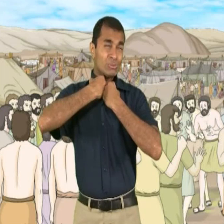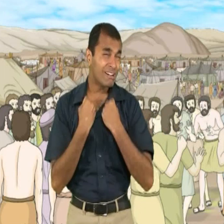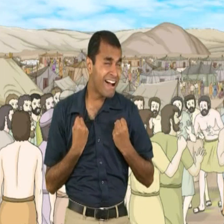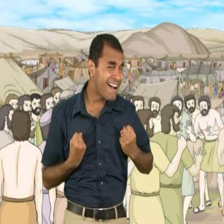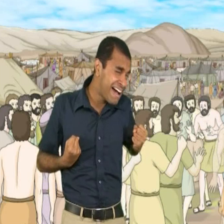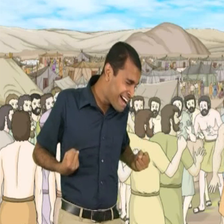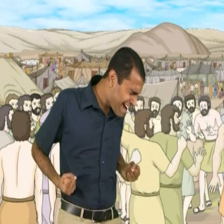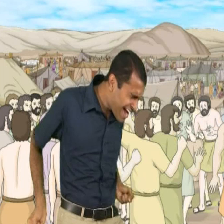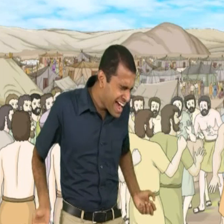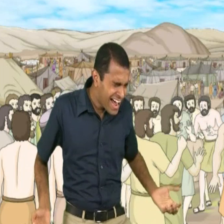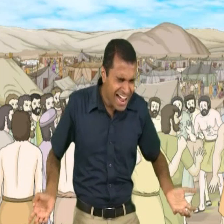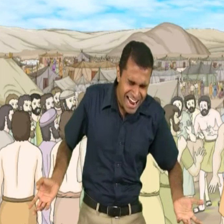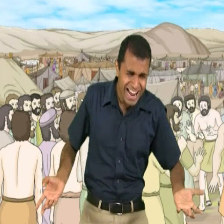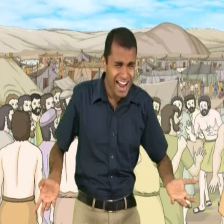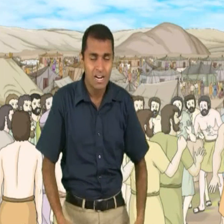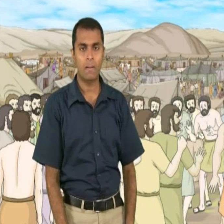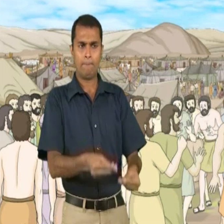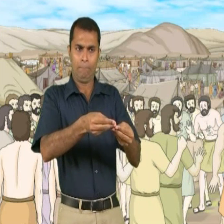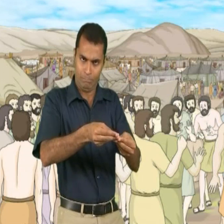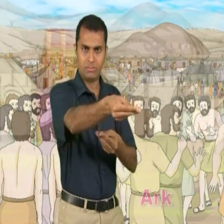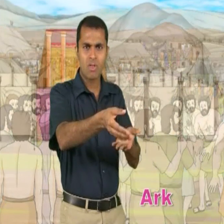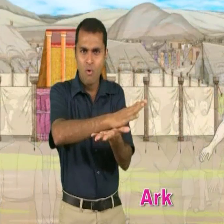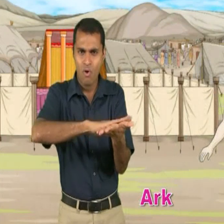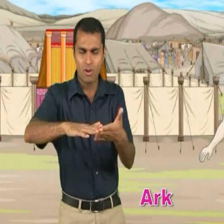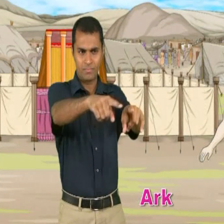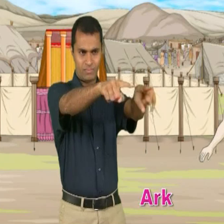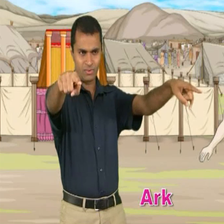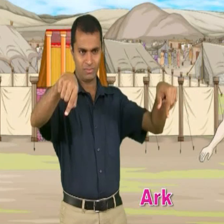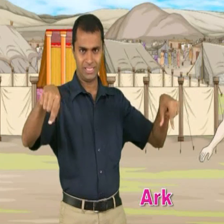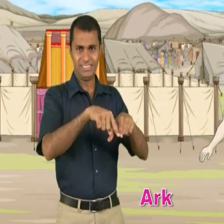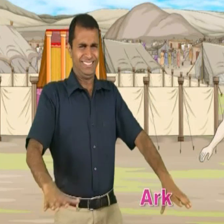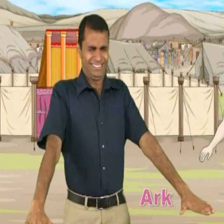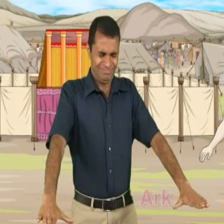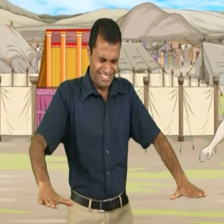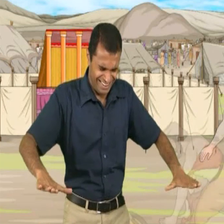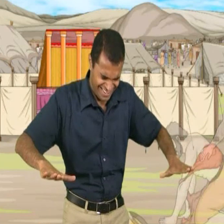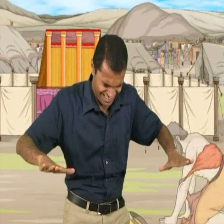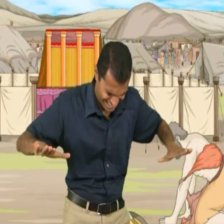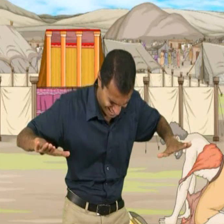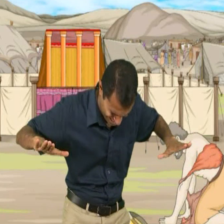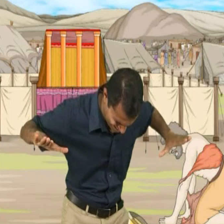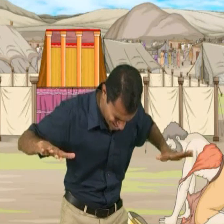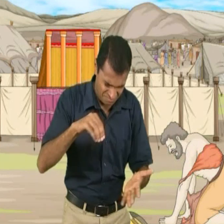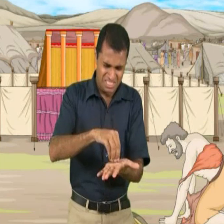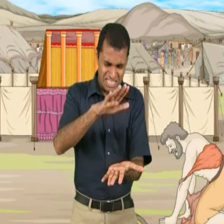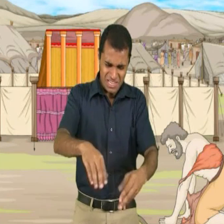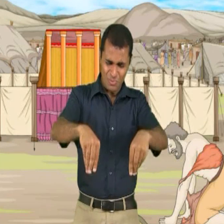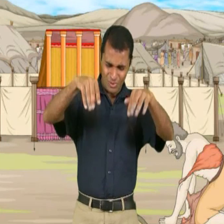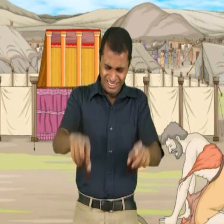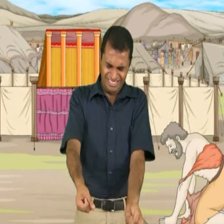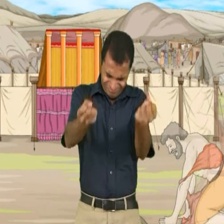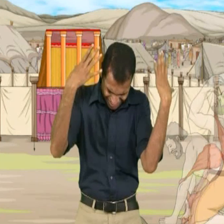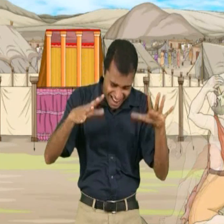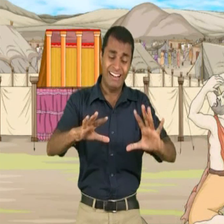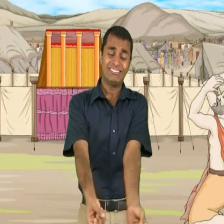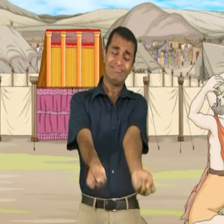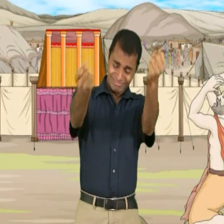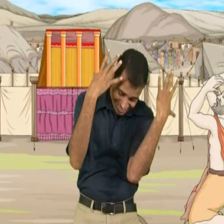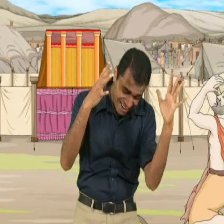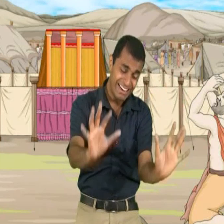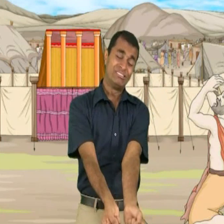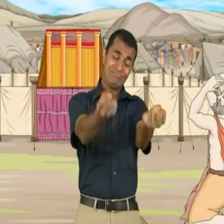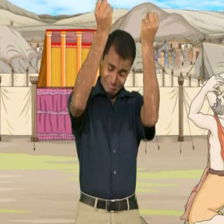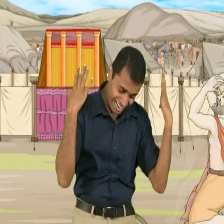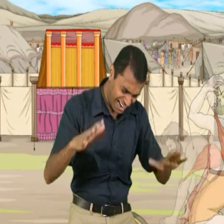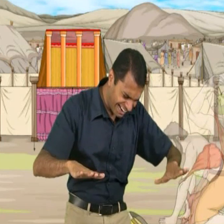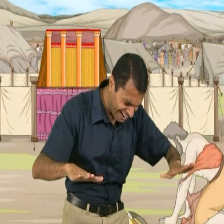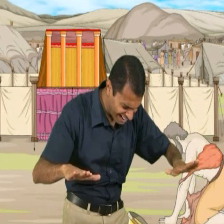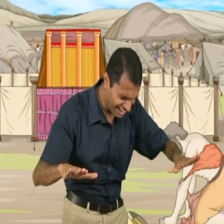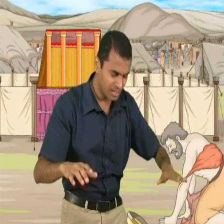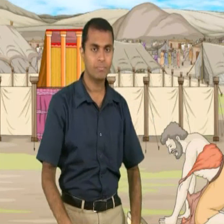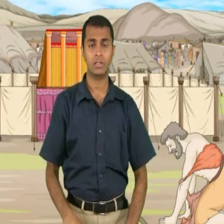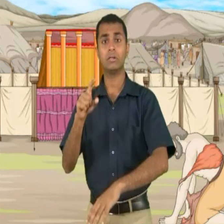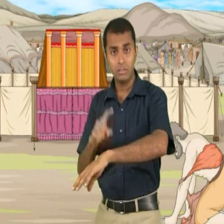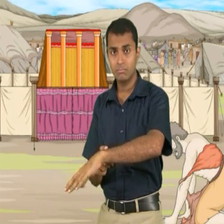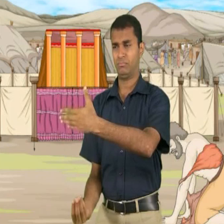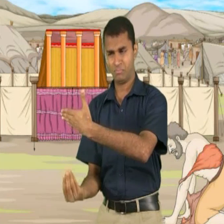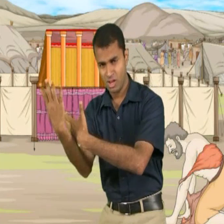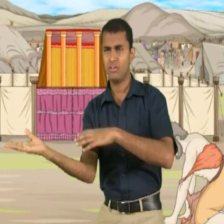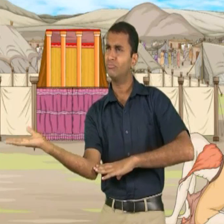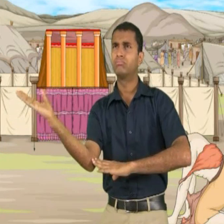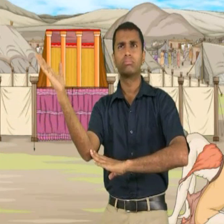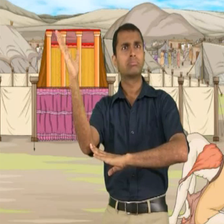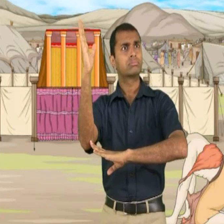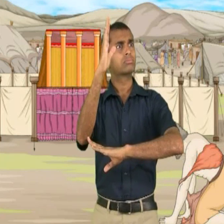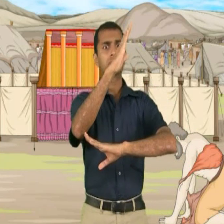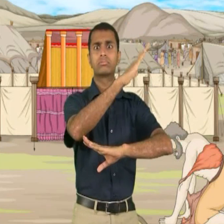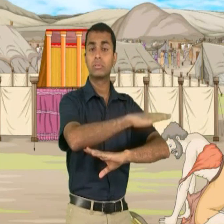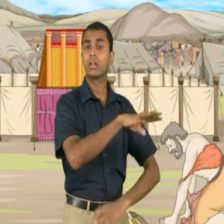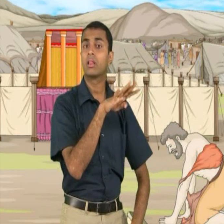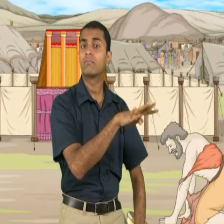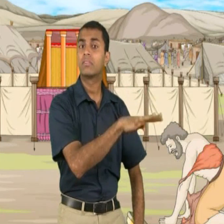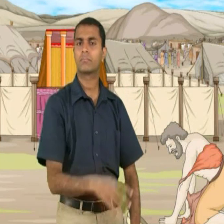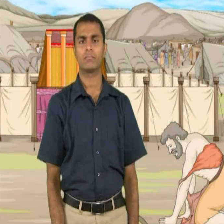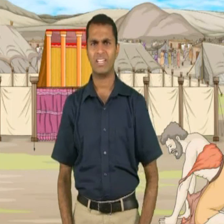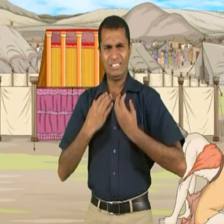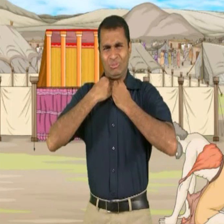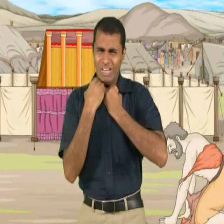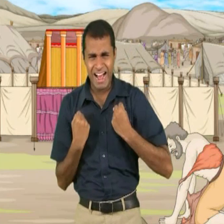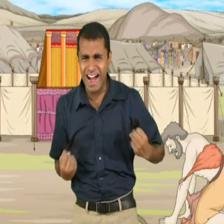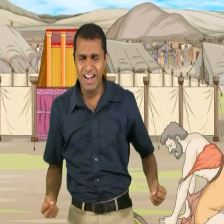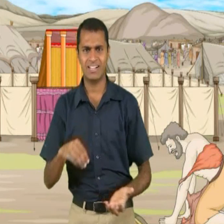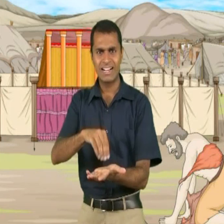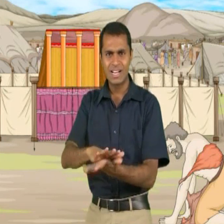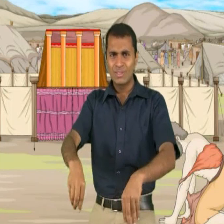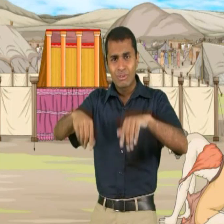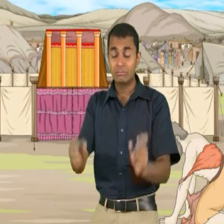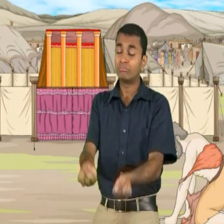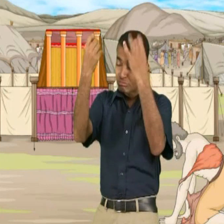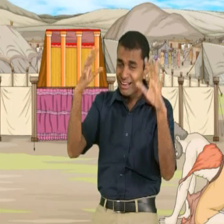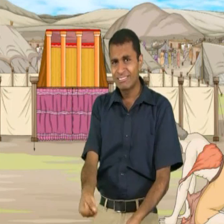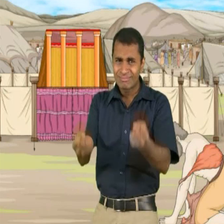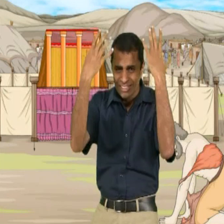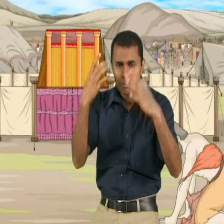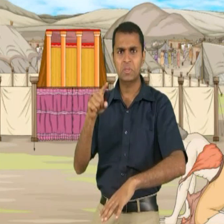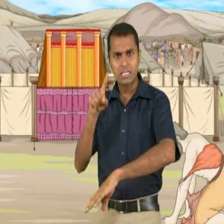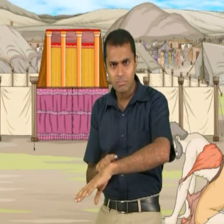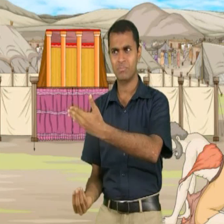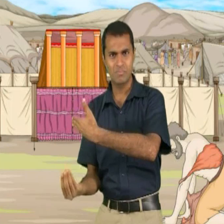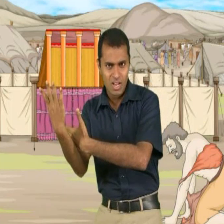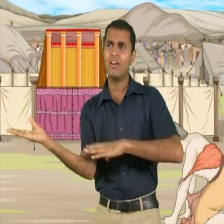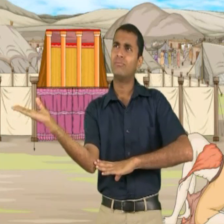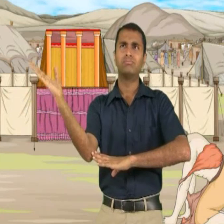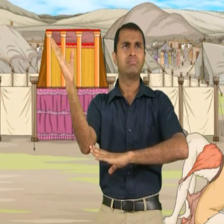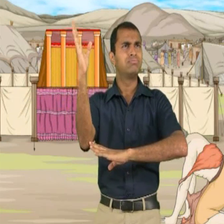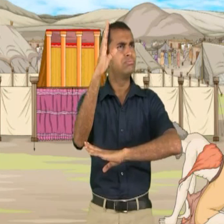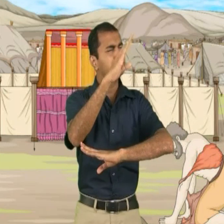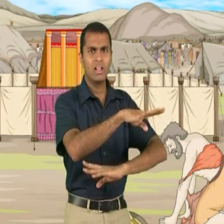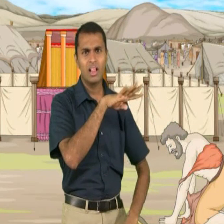Then Joshua tore his clothes and fell facedown before the ark of the LORD until evening, as did the elders of Israel;